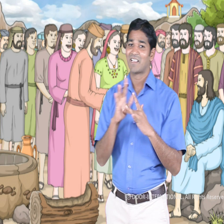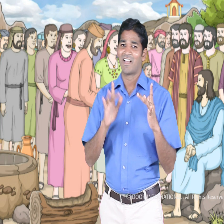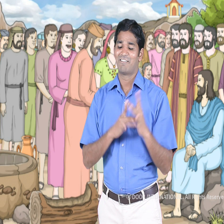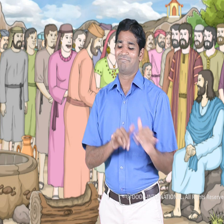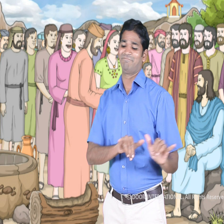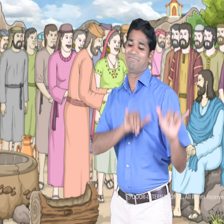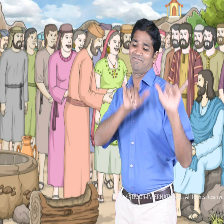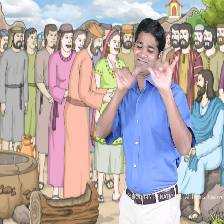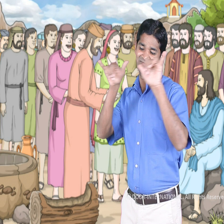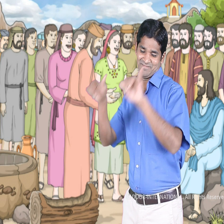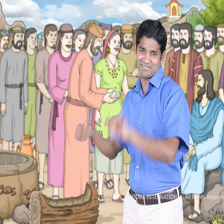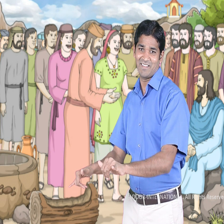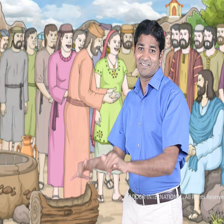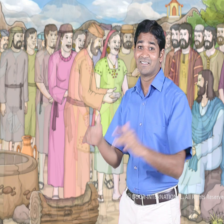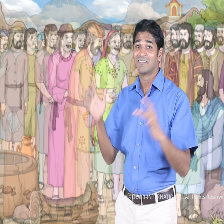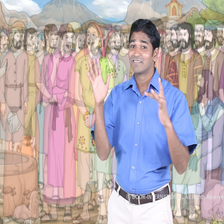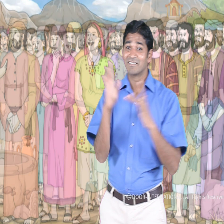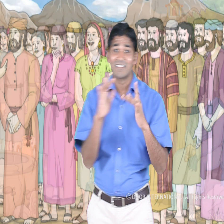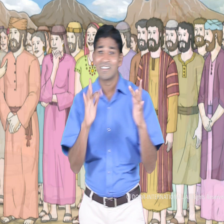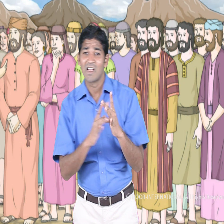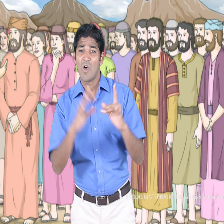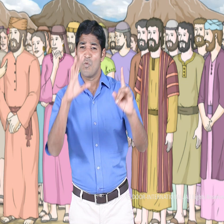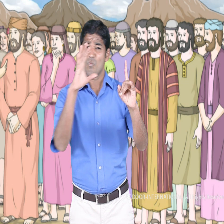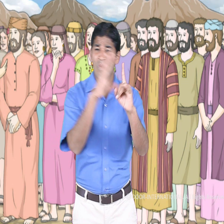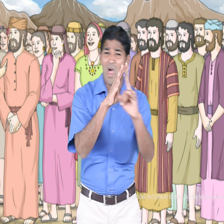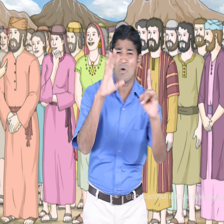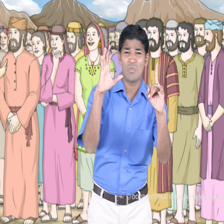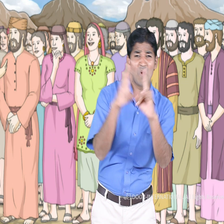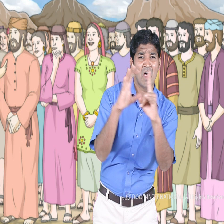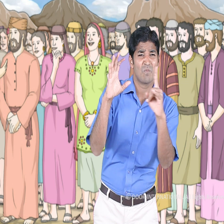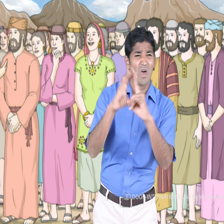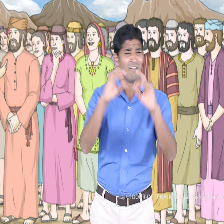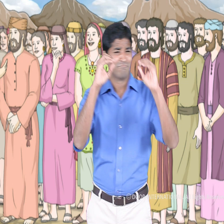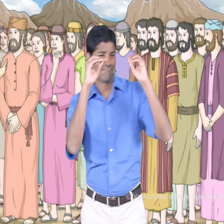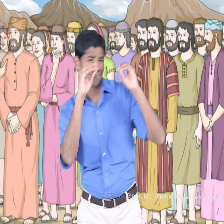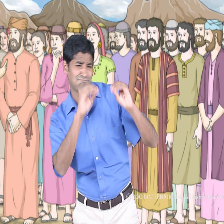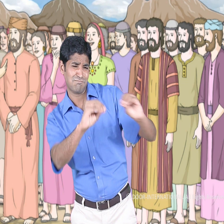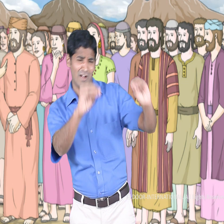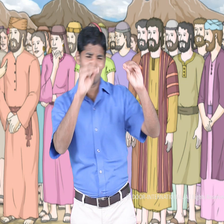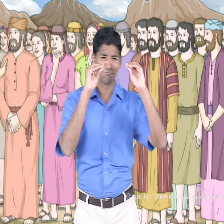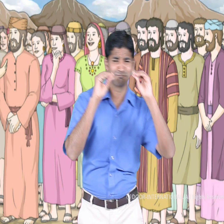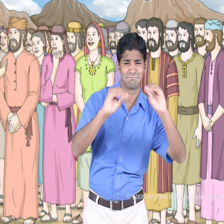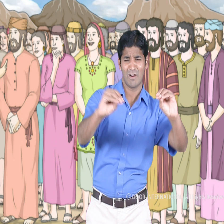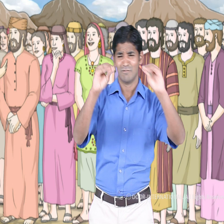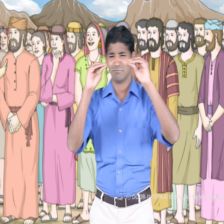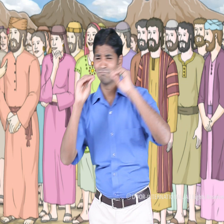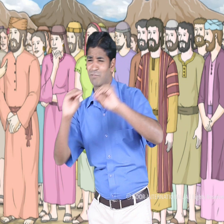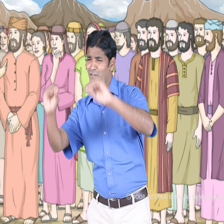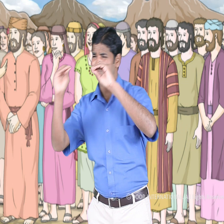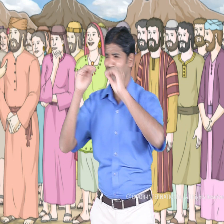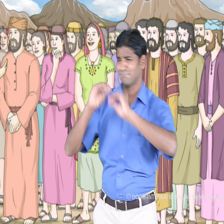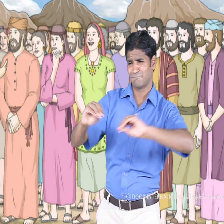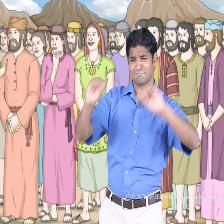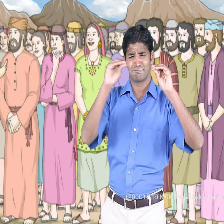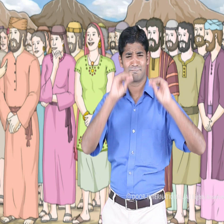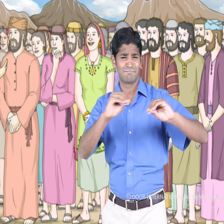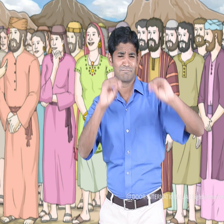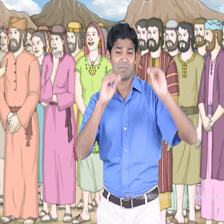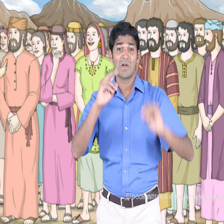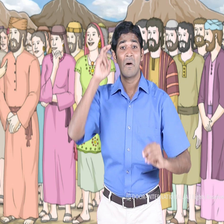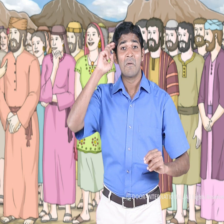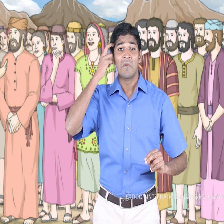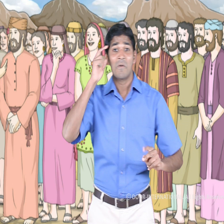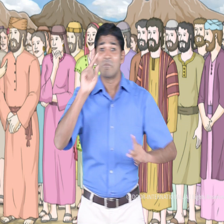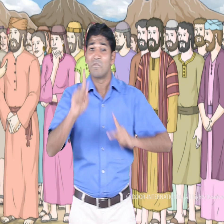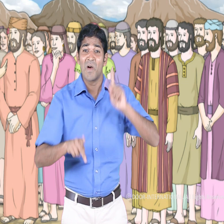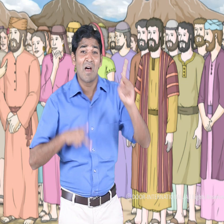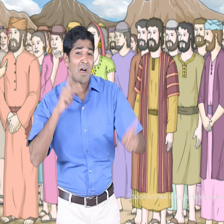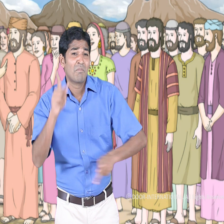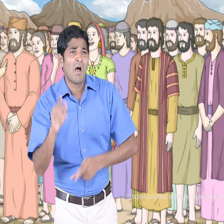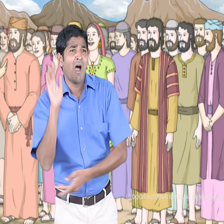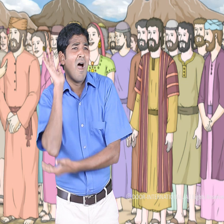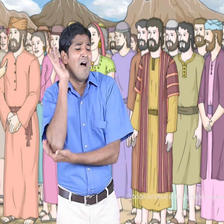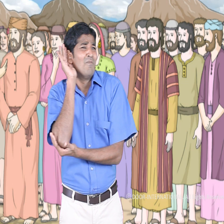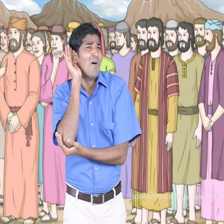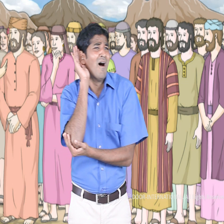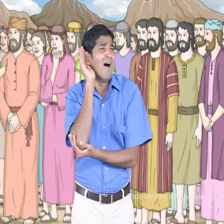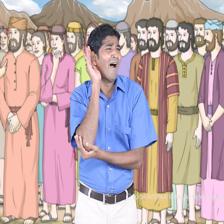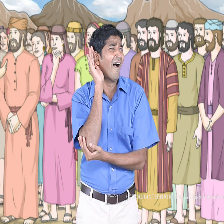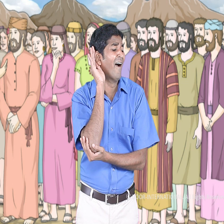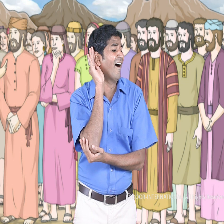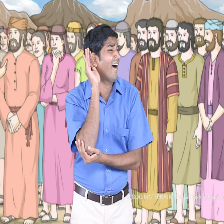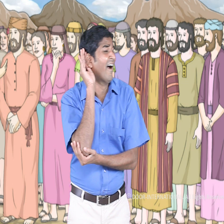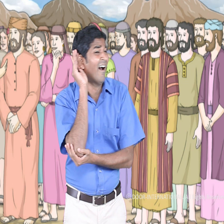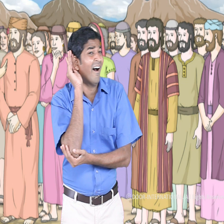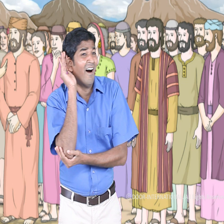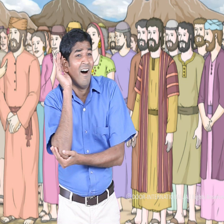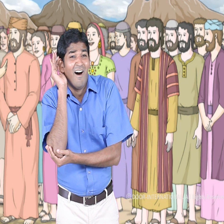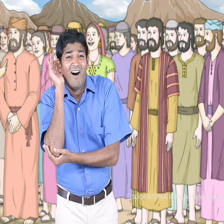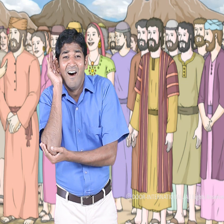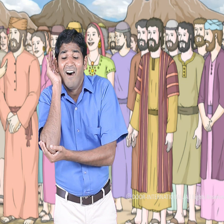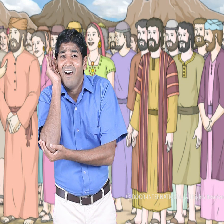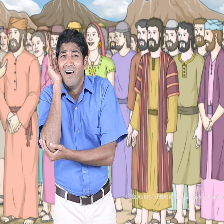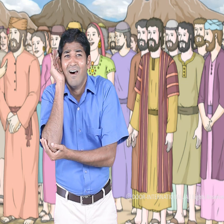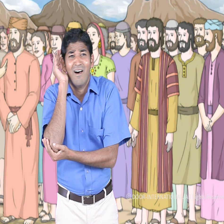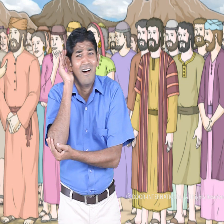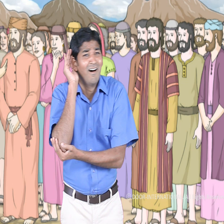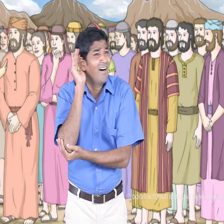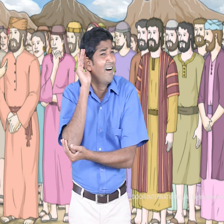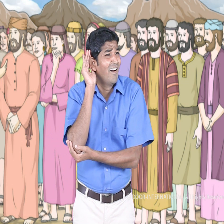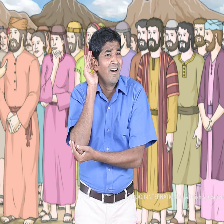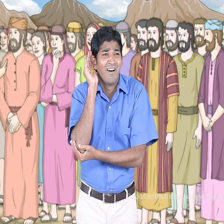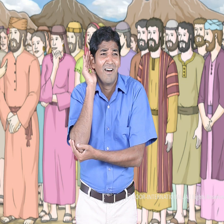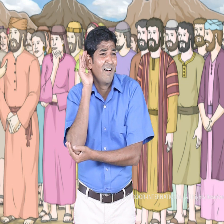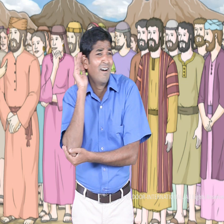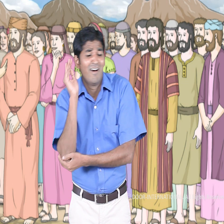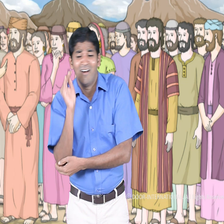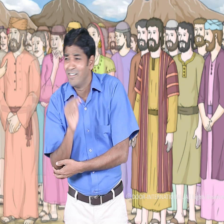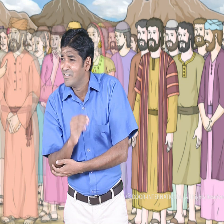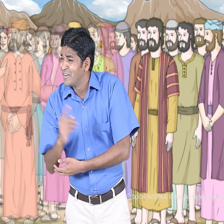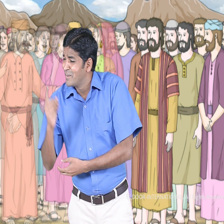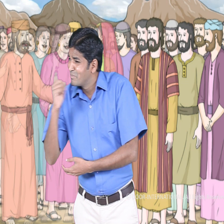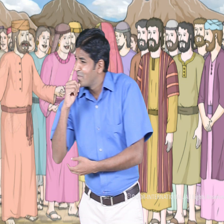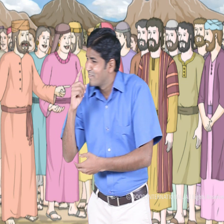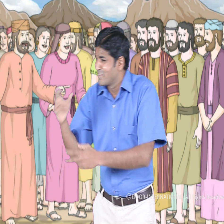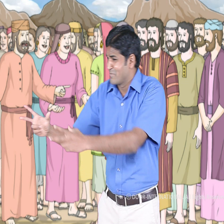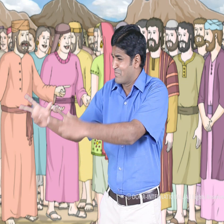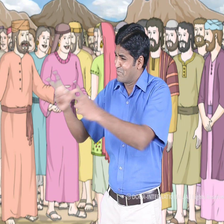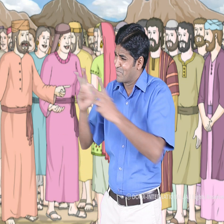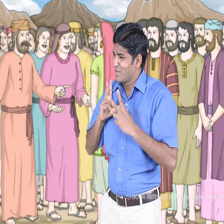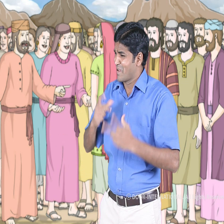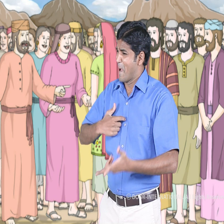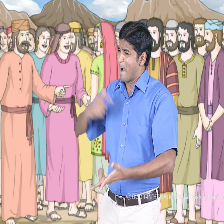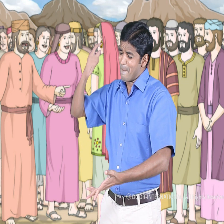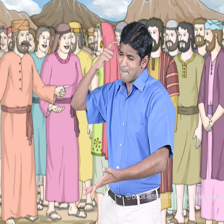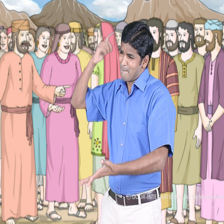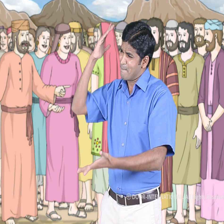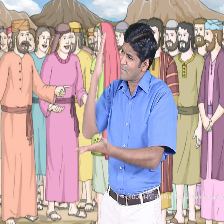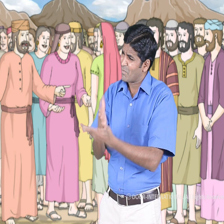And many more believed because of His message.